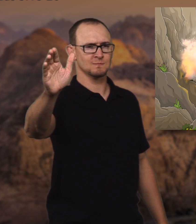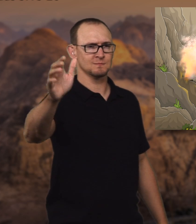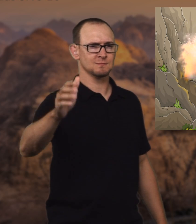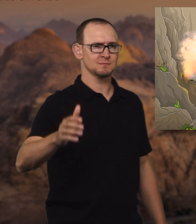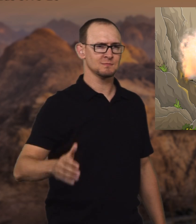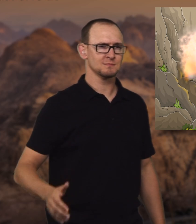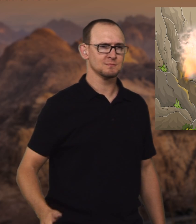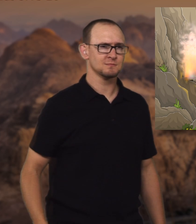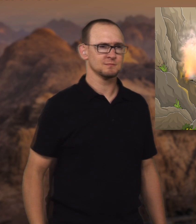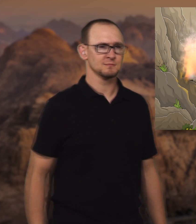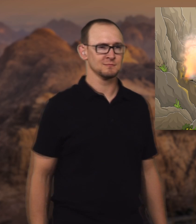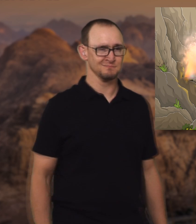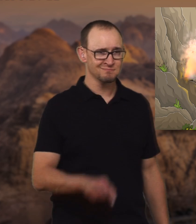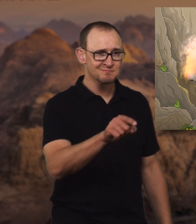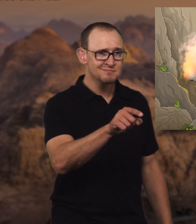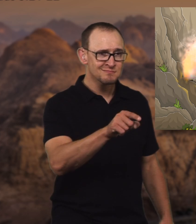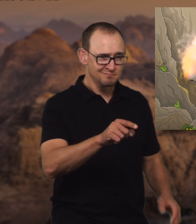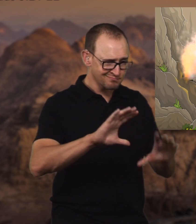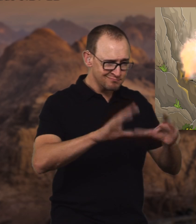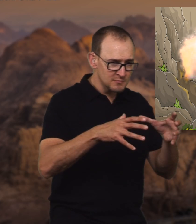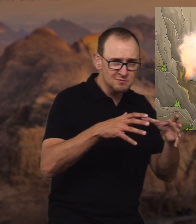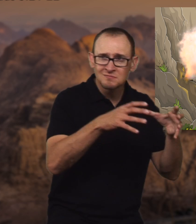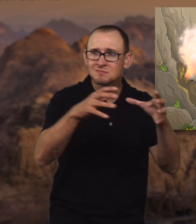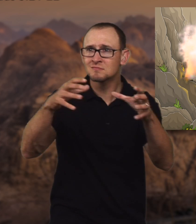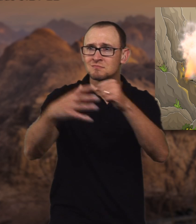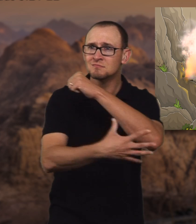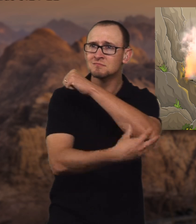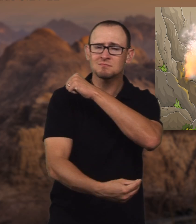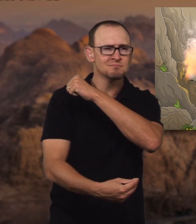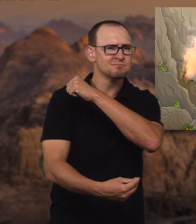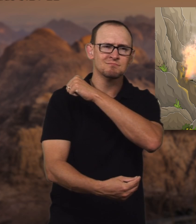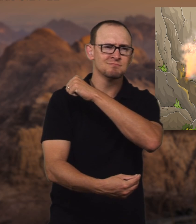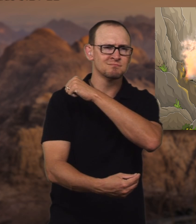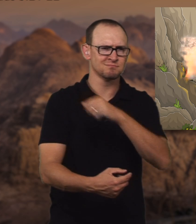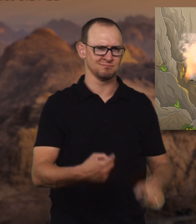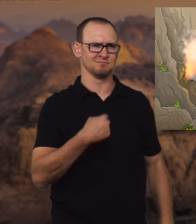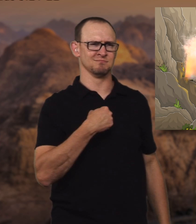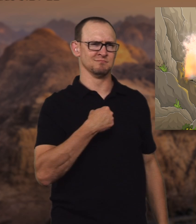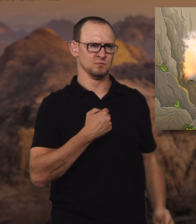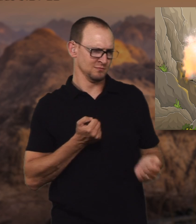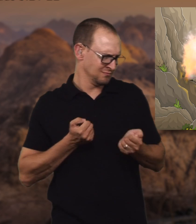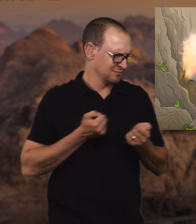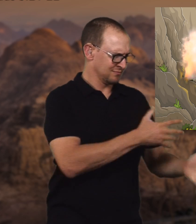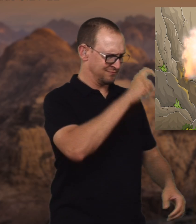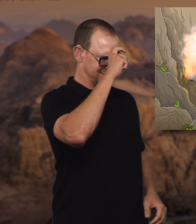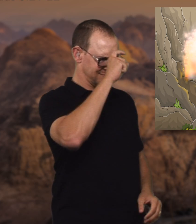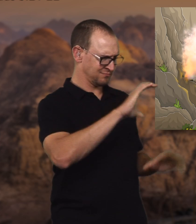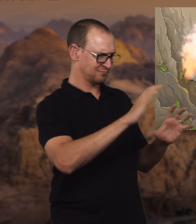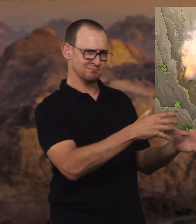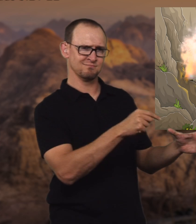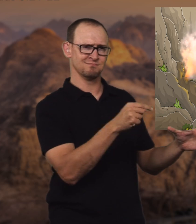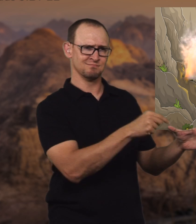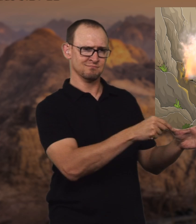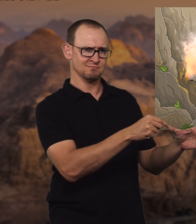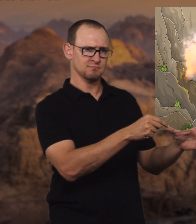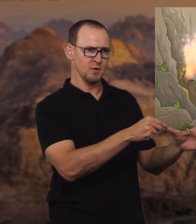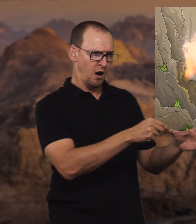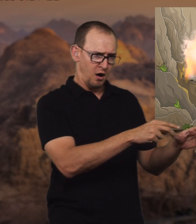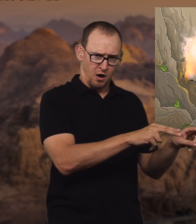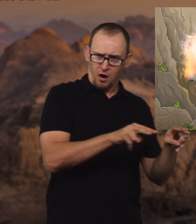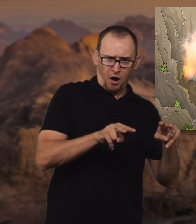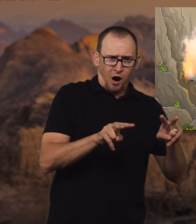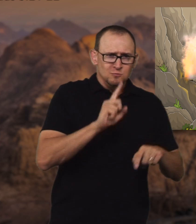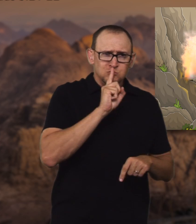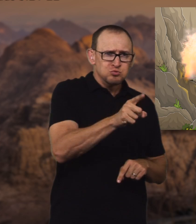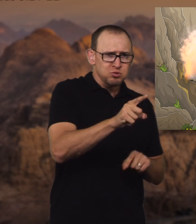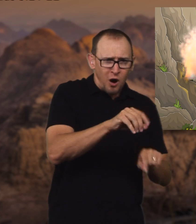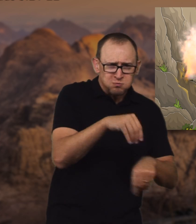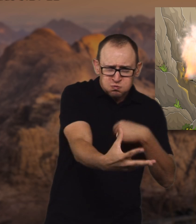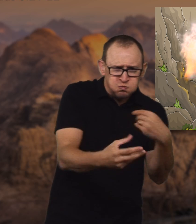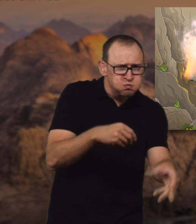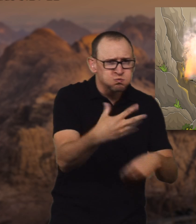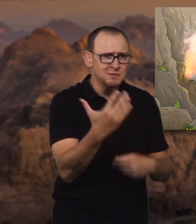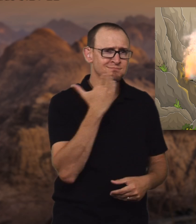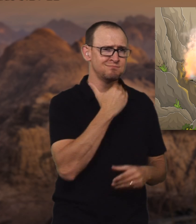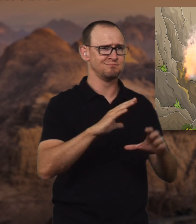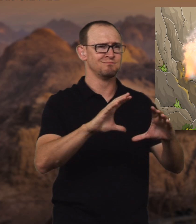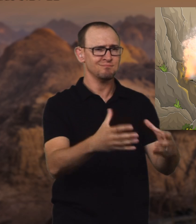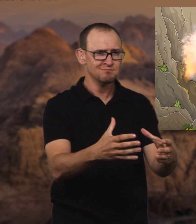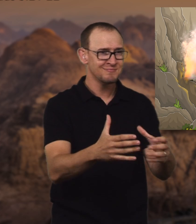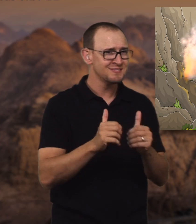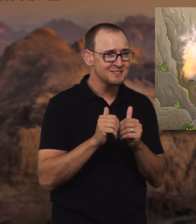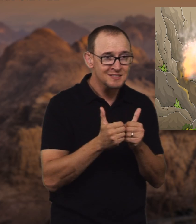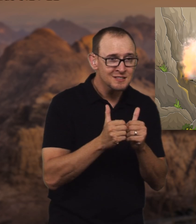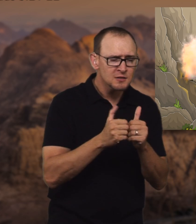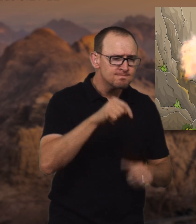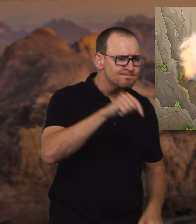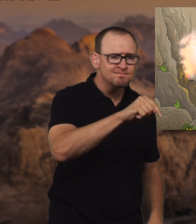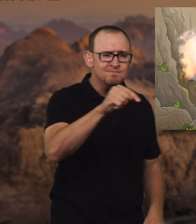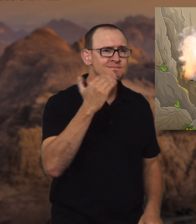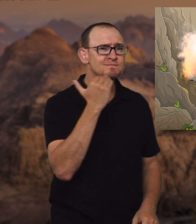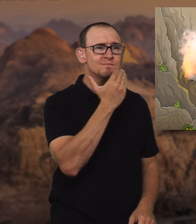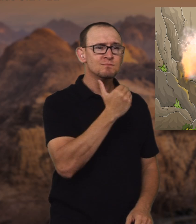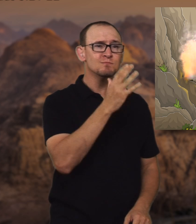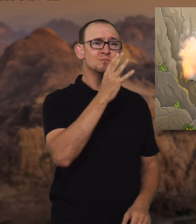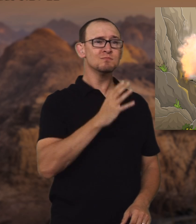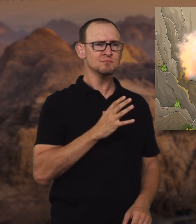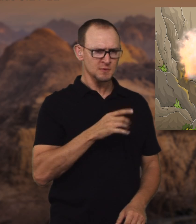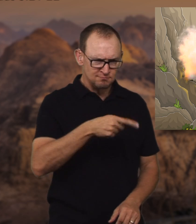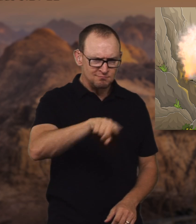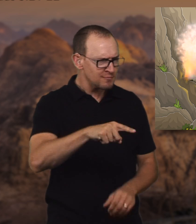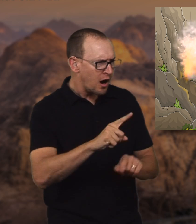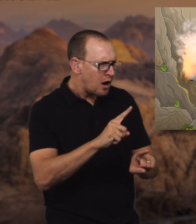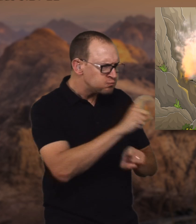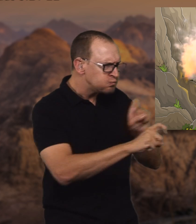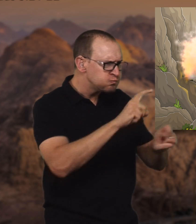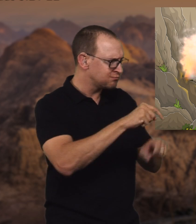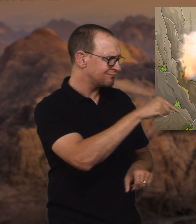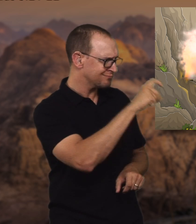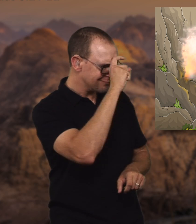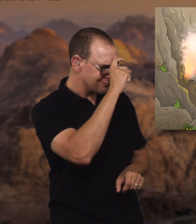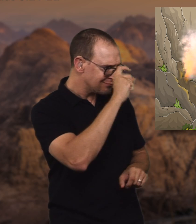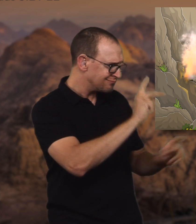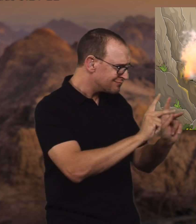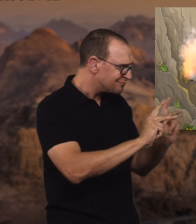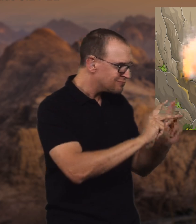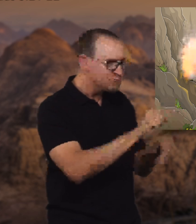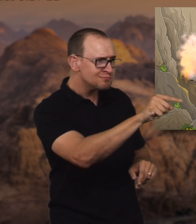And I will grant this people such favor in the sight of the Egyptians that when you leave, you will not go away empty-handed.